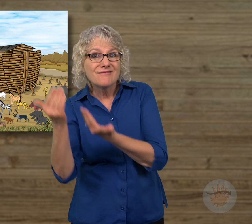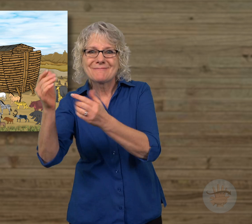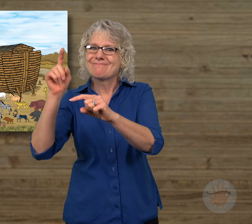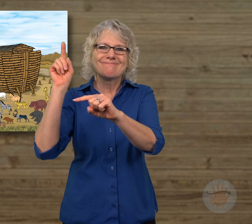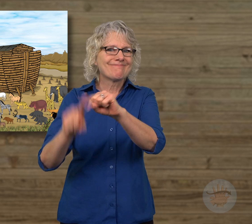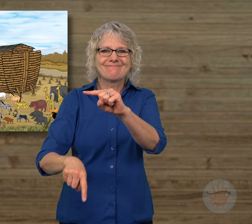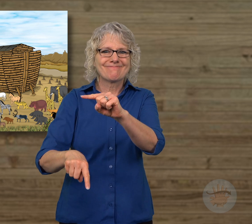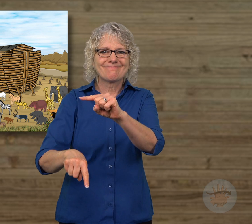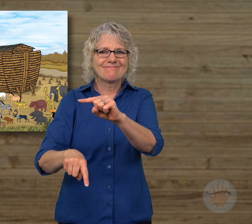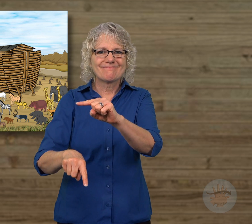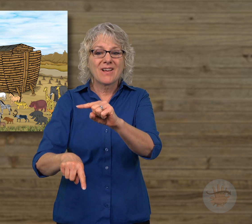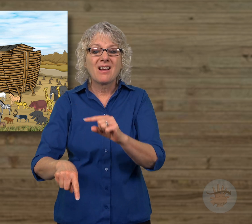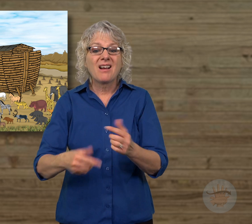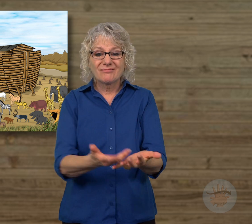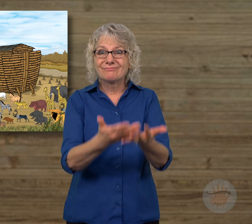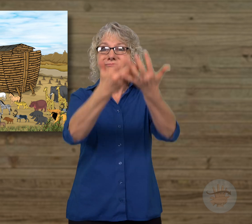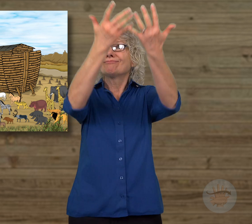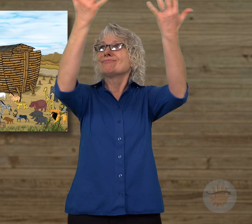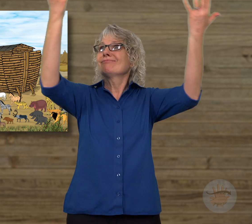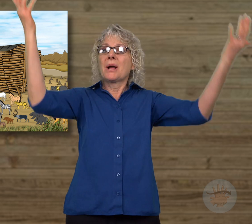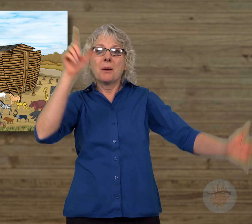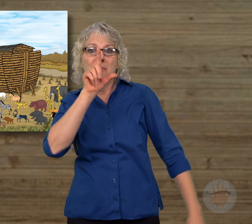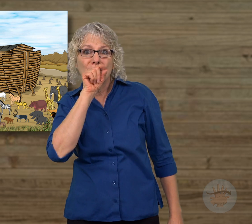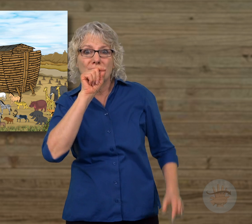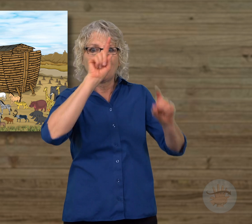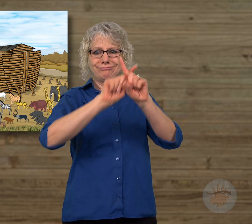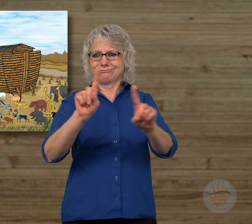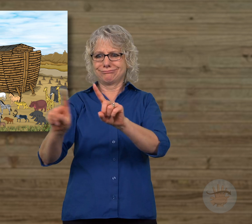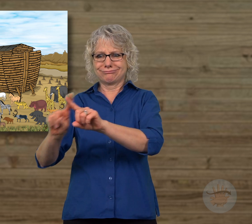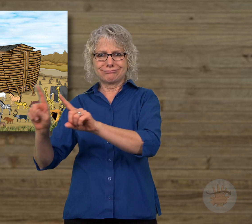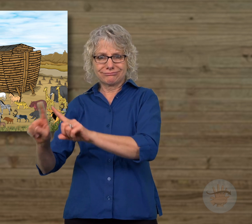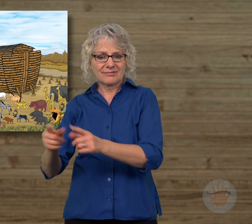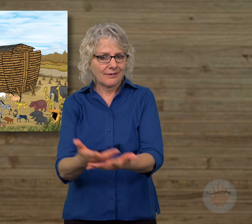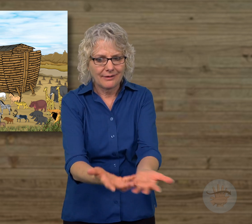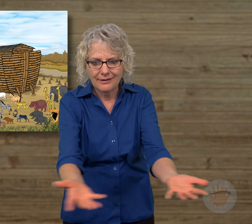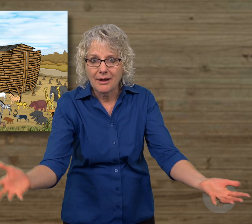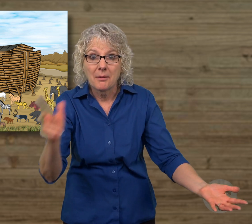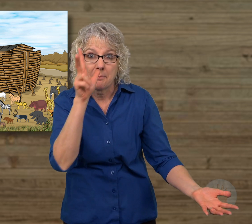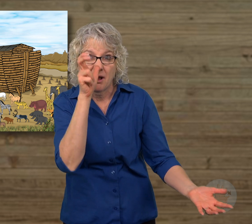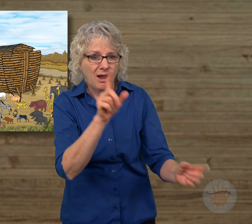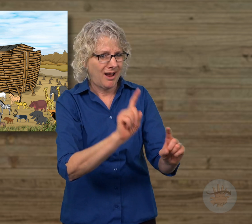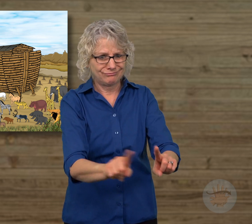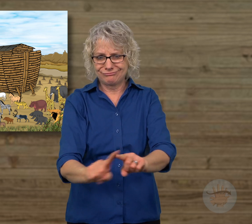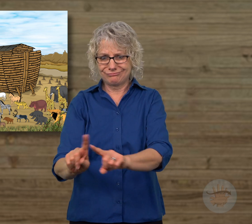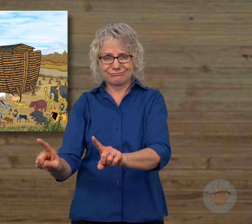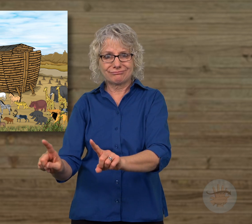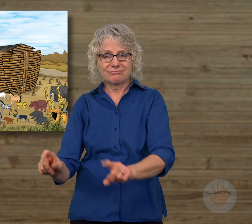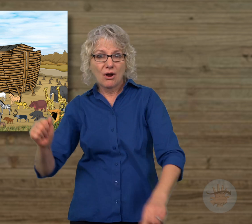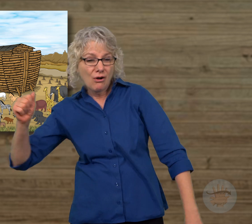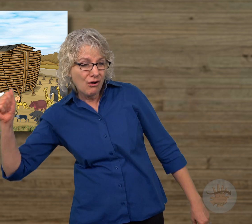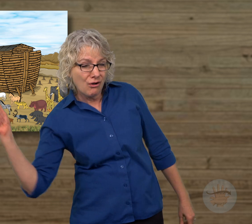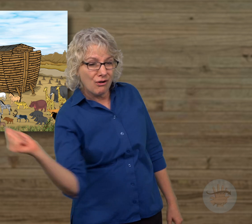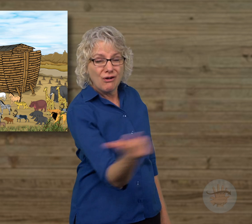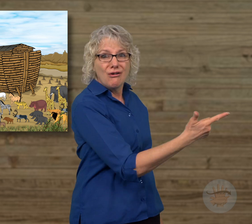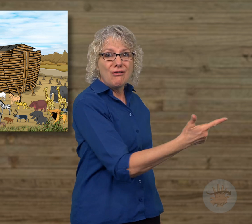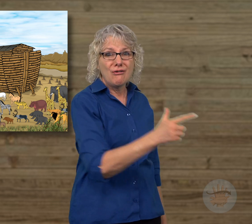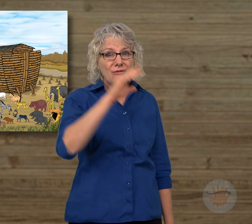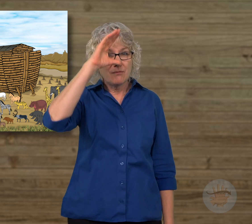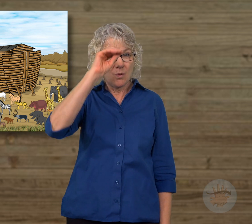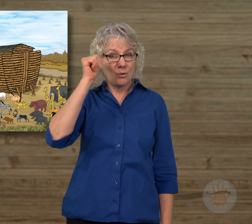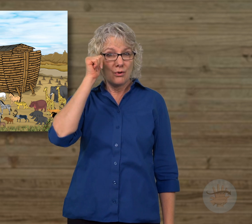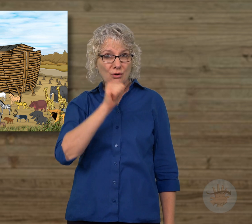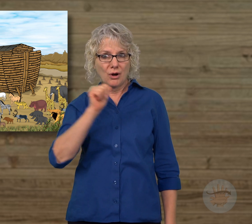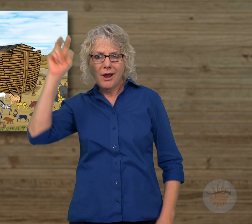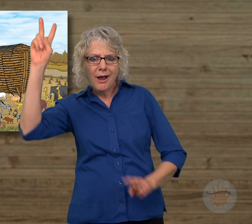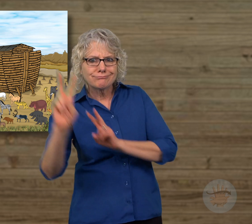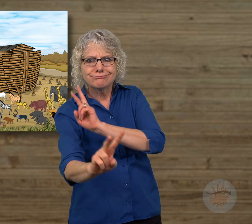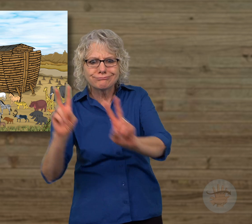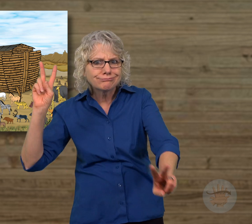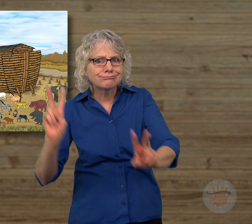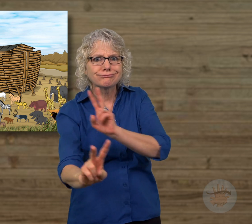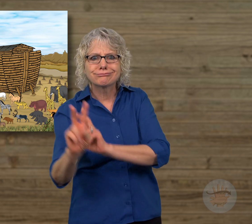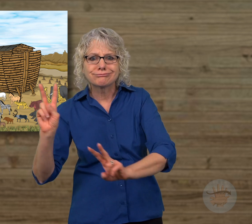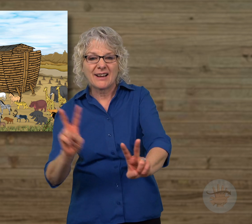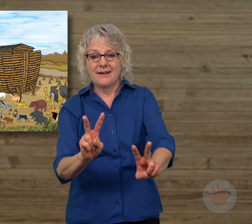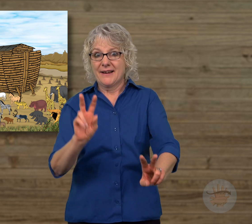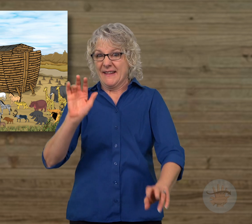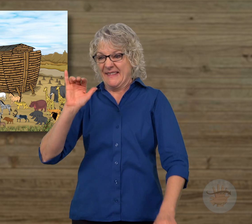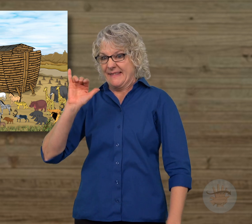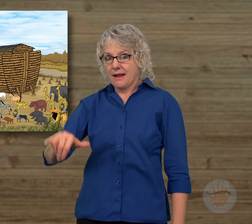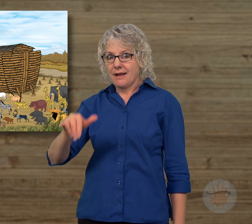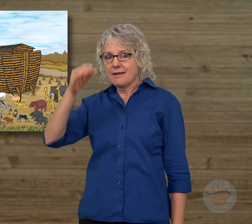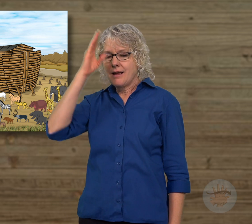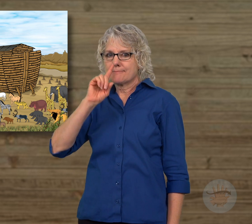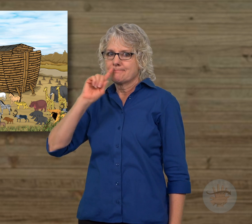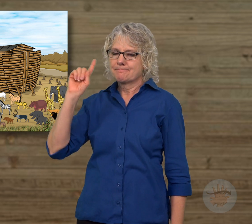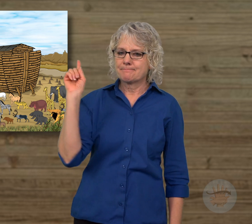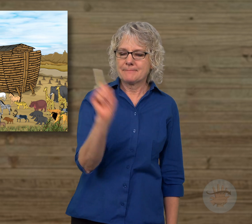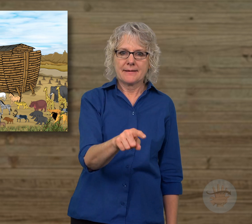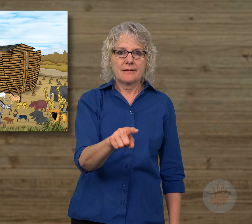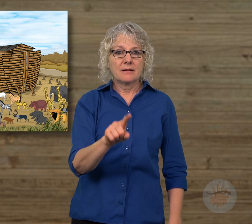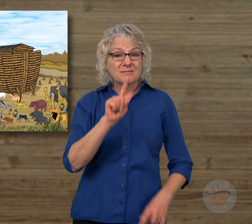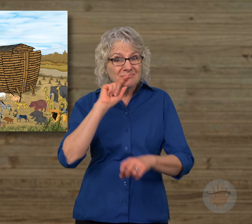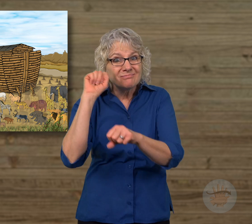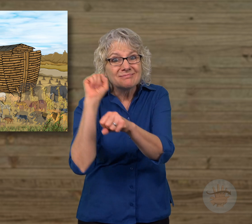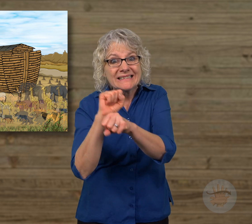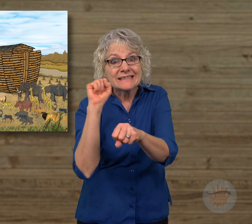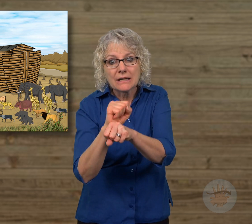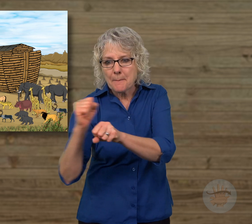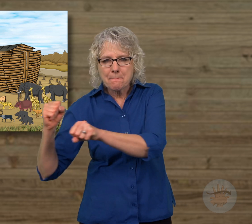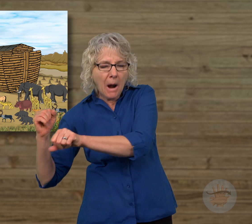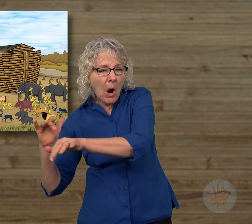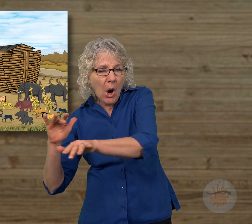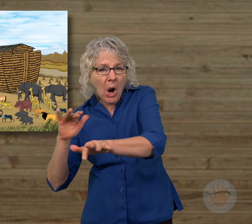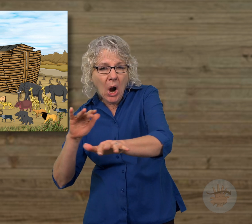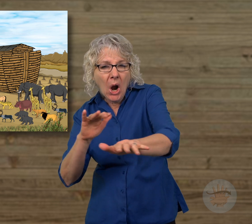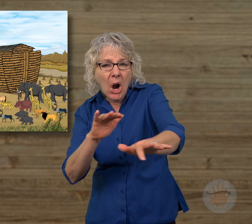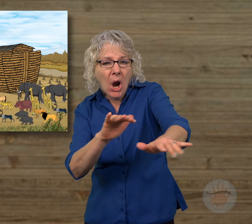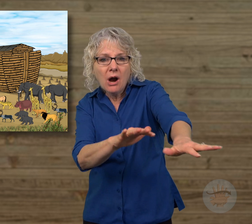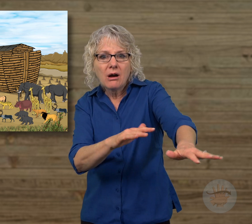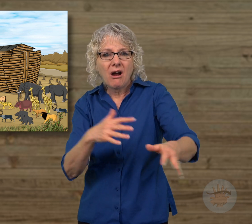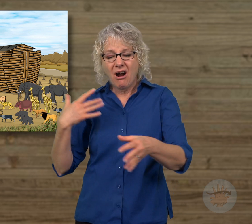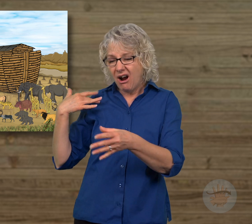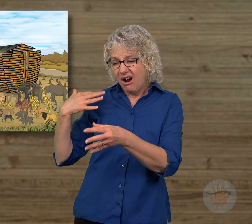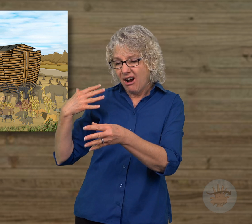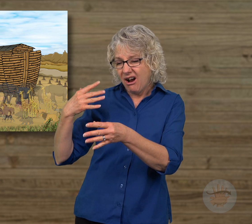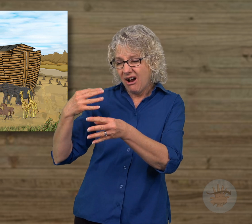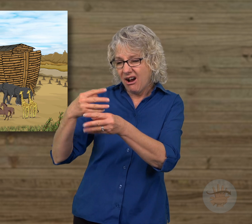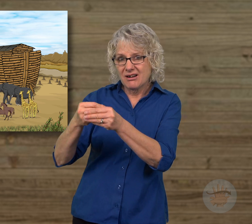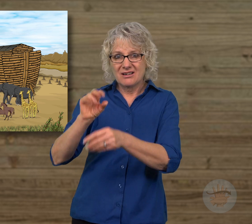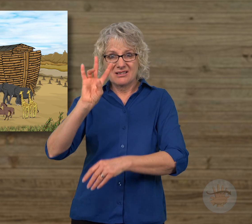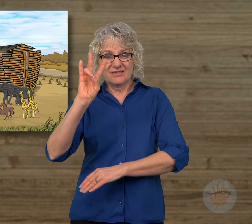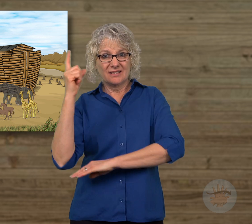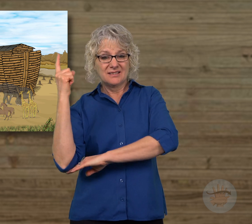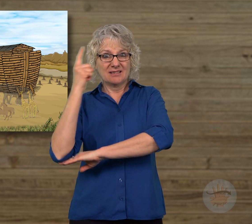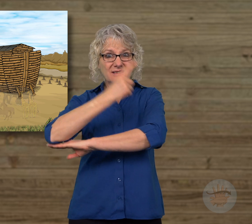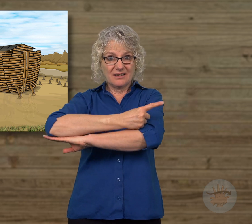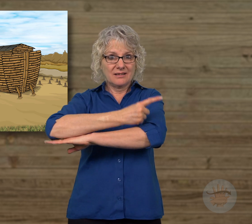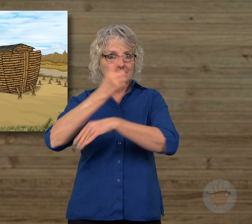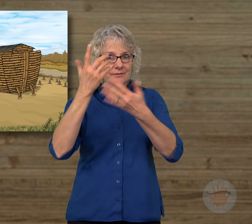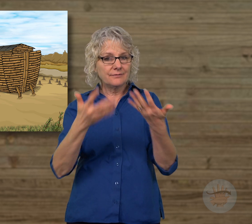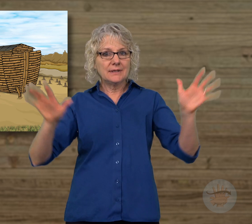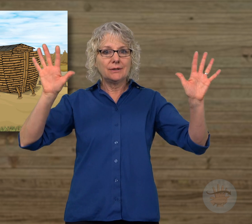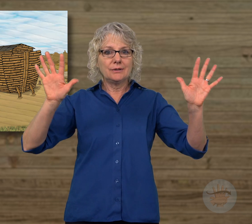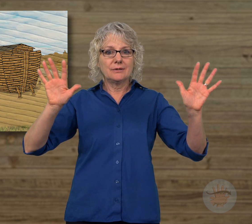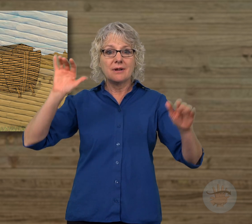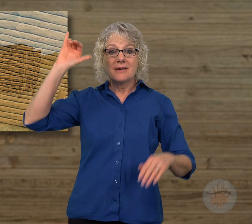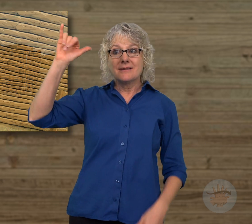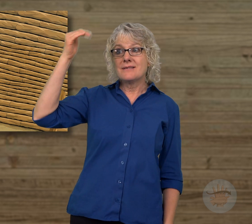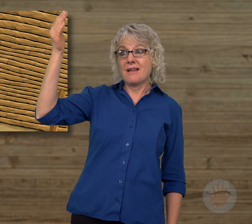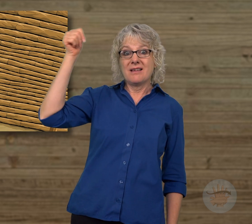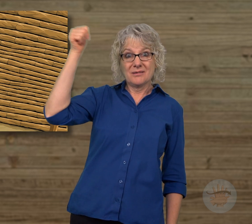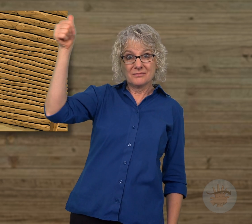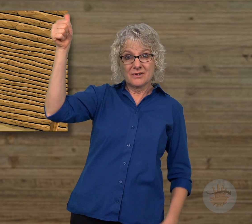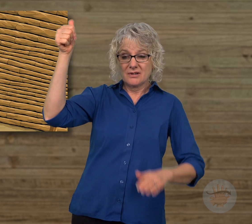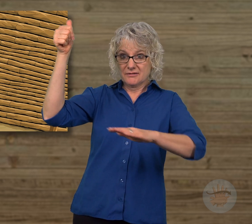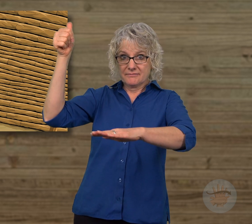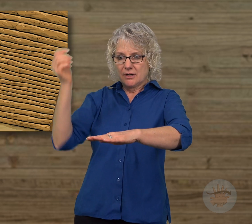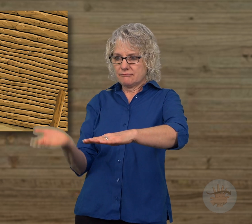On that very day Noah entered the ark, along with his sons Shem, Ham, and Japheth, and his wife, and the three wives of his sons— they and every kind of wild animal, livestock, crawling creature, bird, and winged creature. They came to Noah to enter the ark, two by two of every creature with the breath of life.